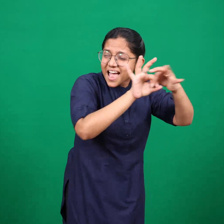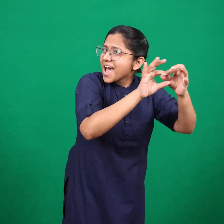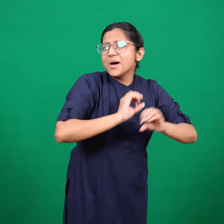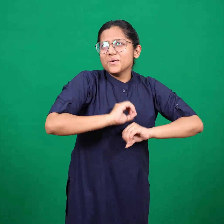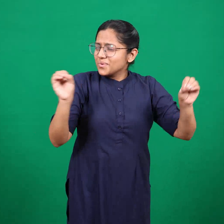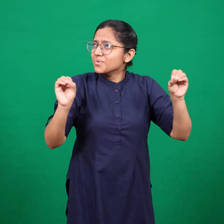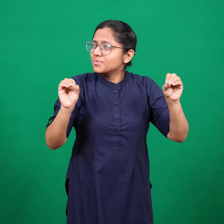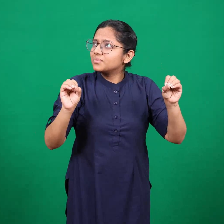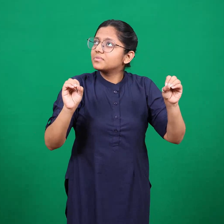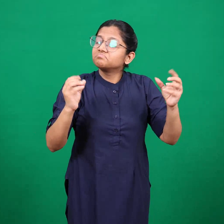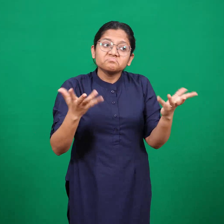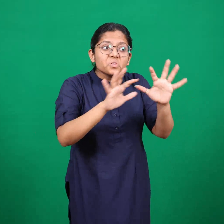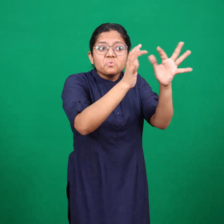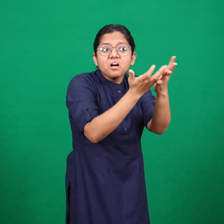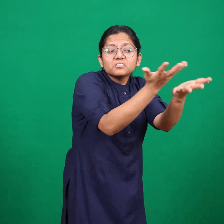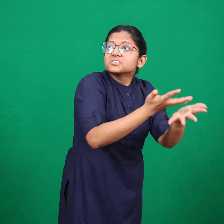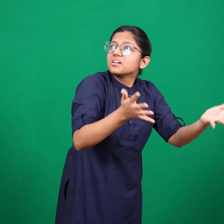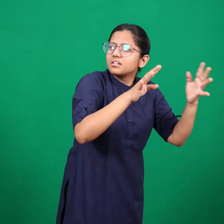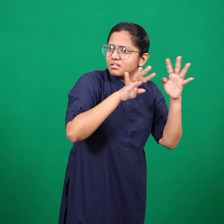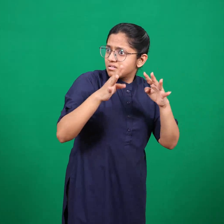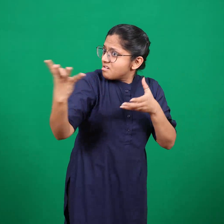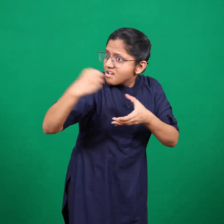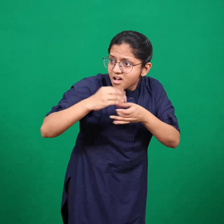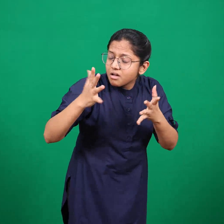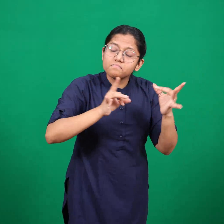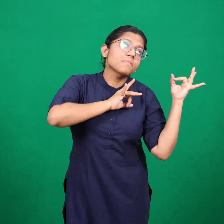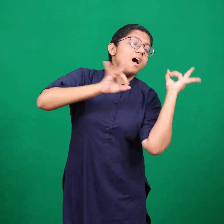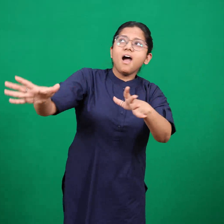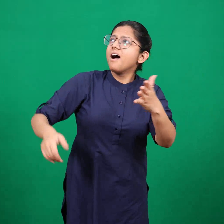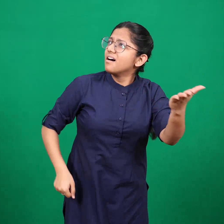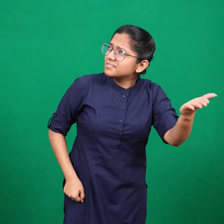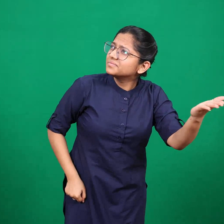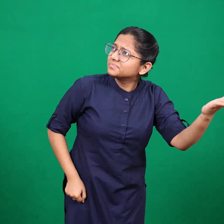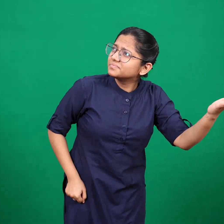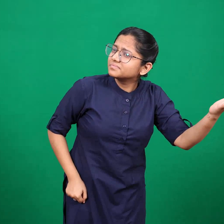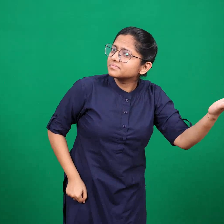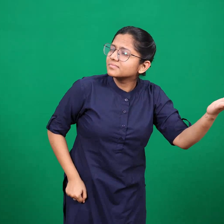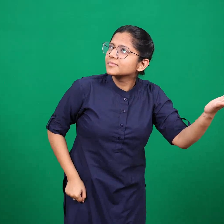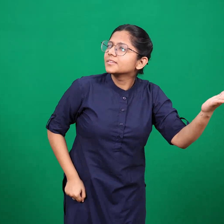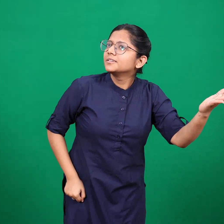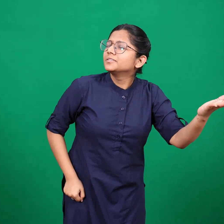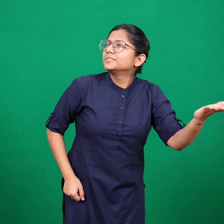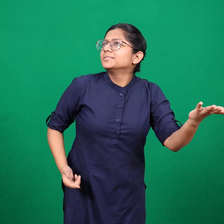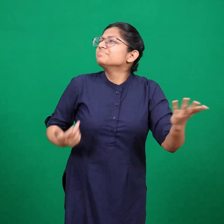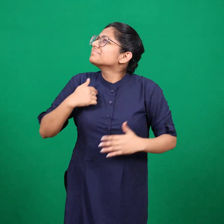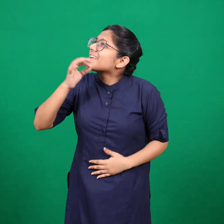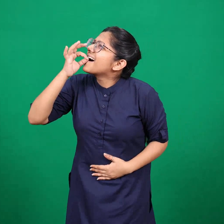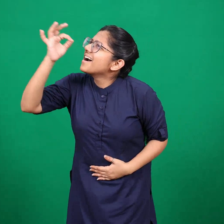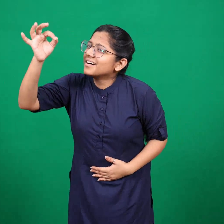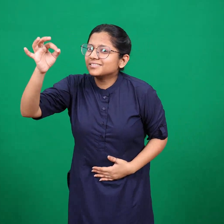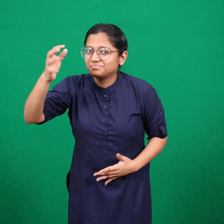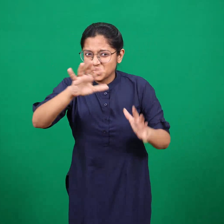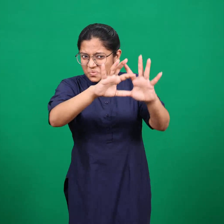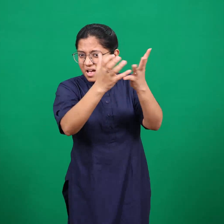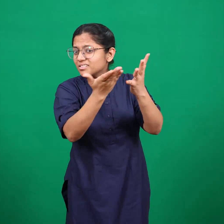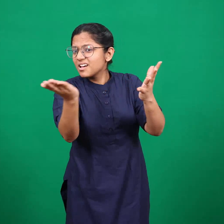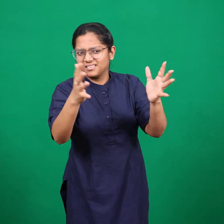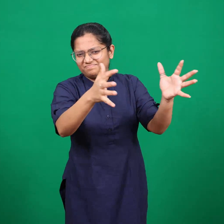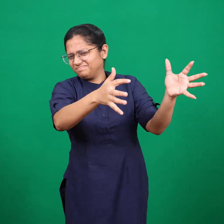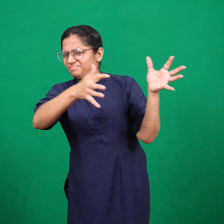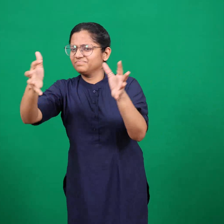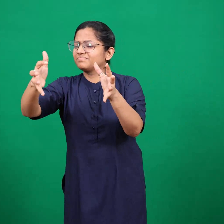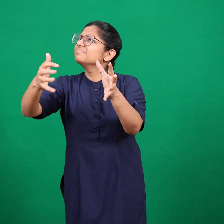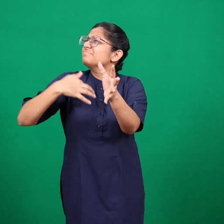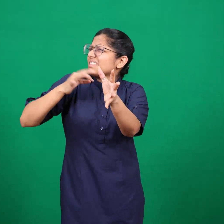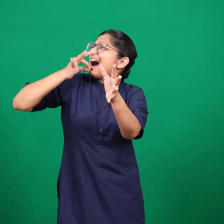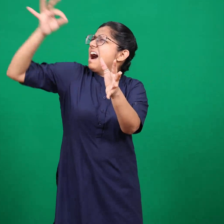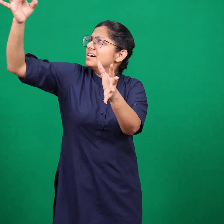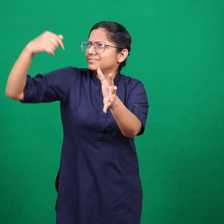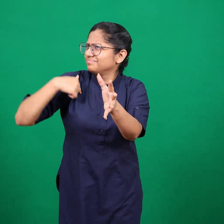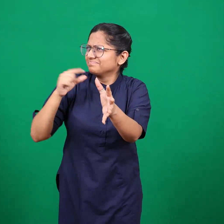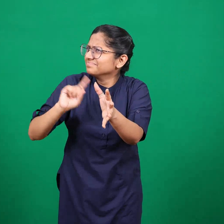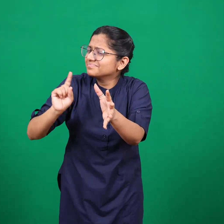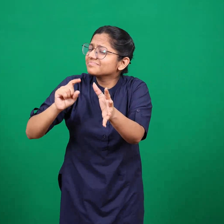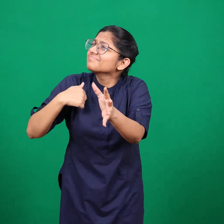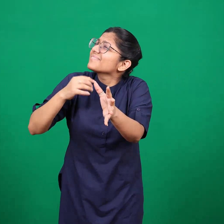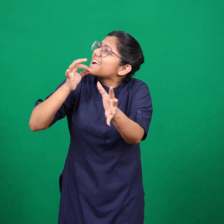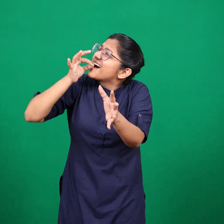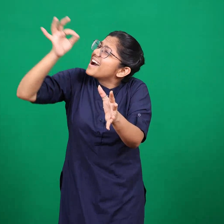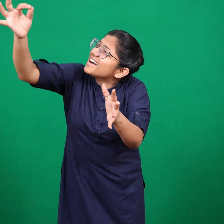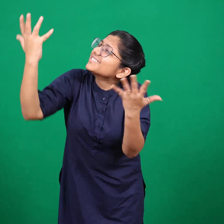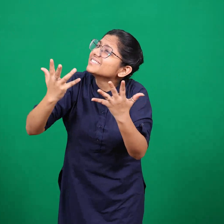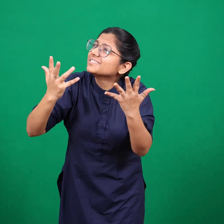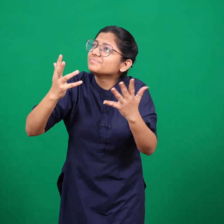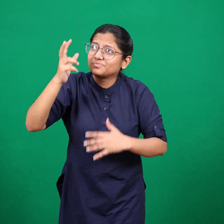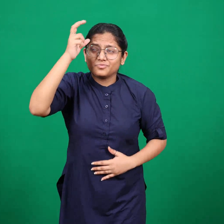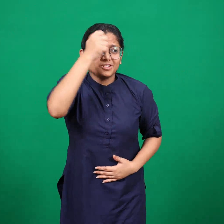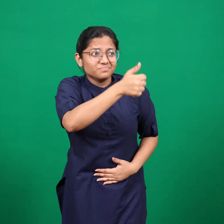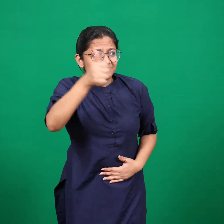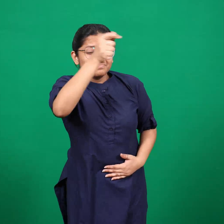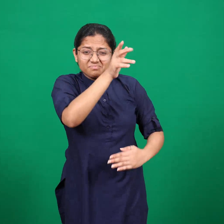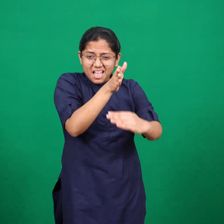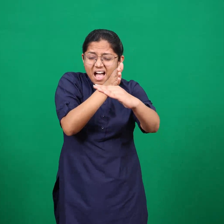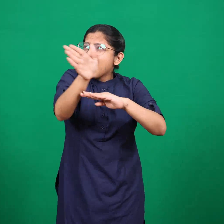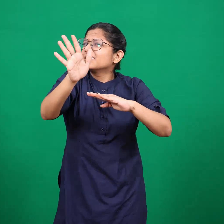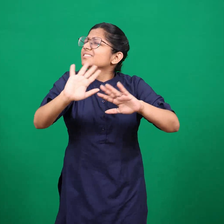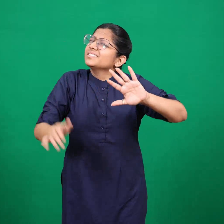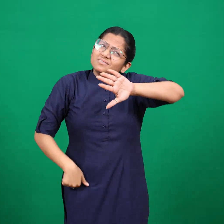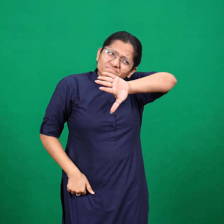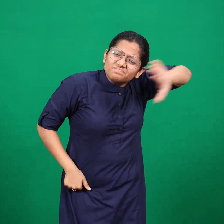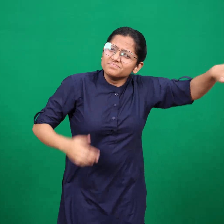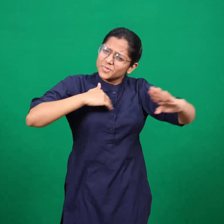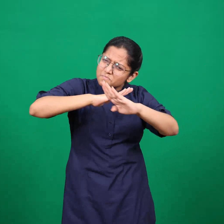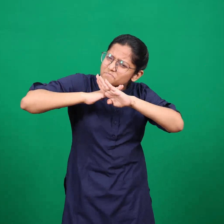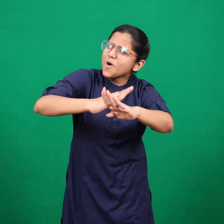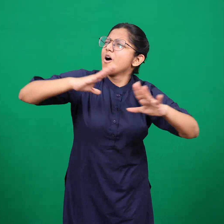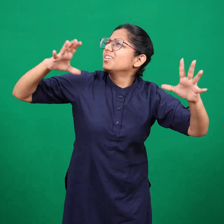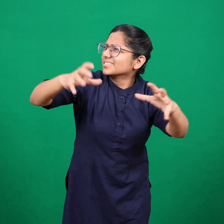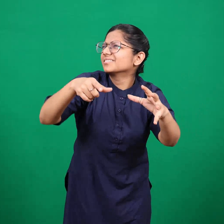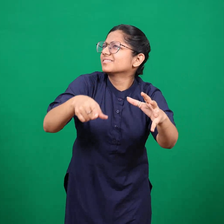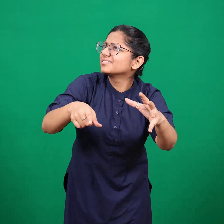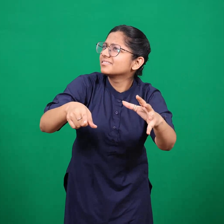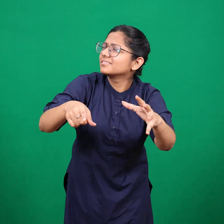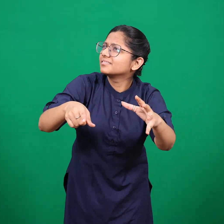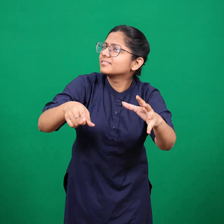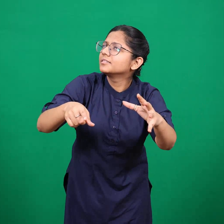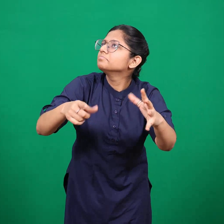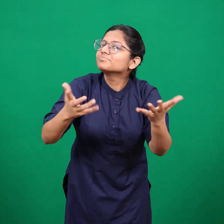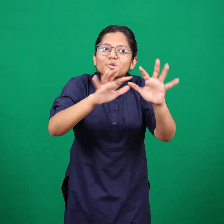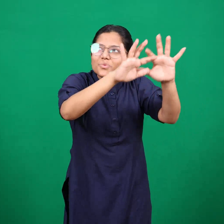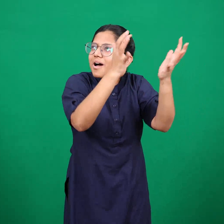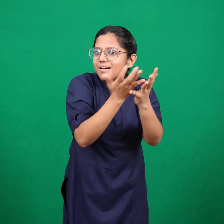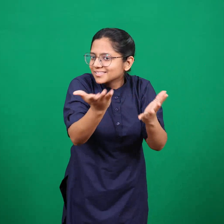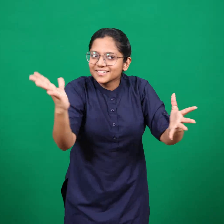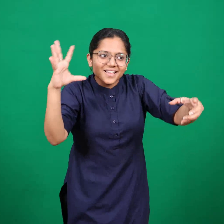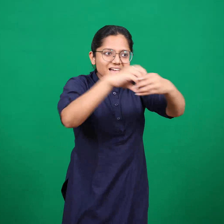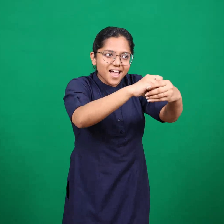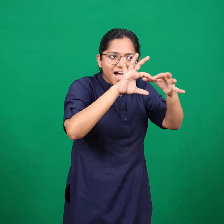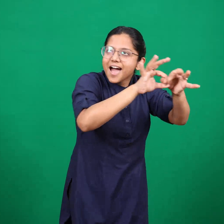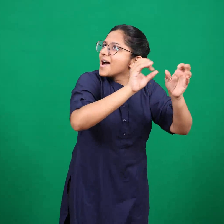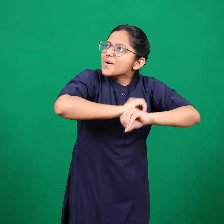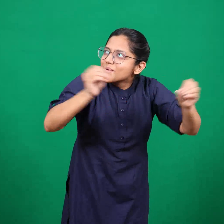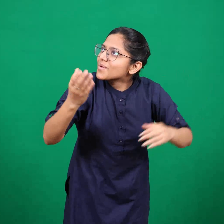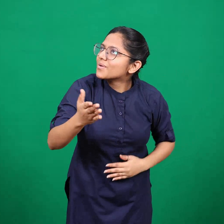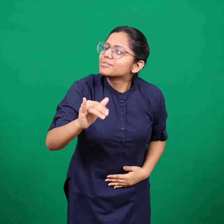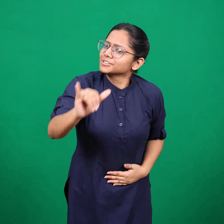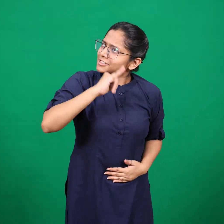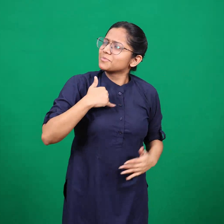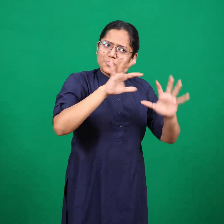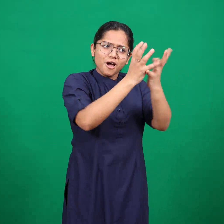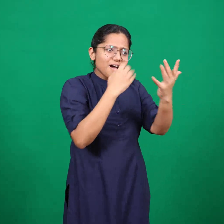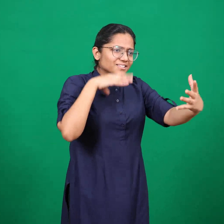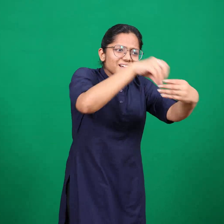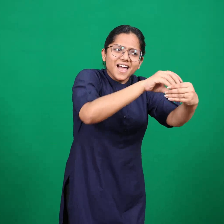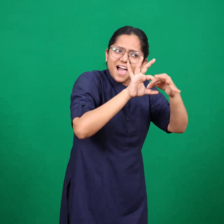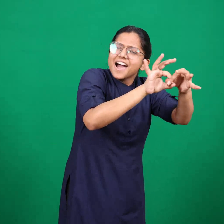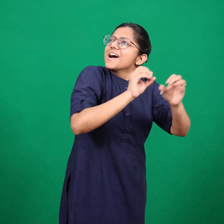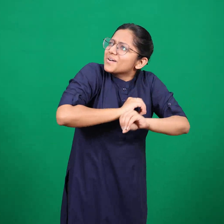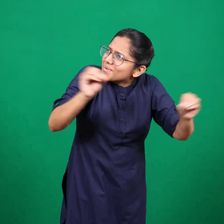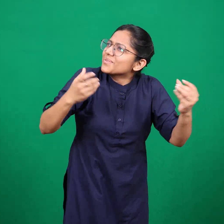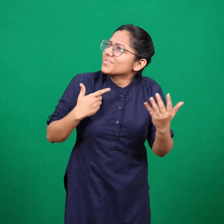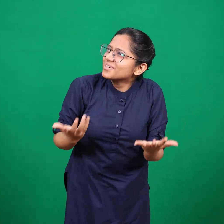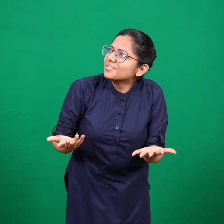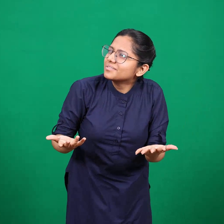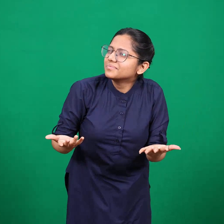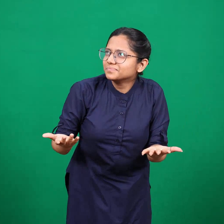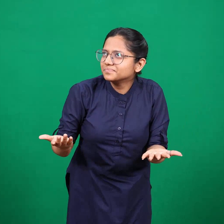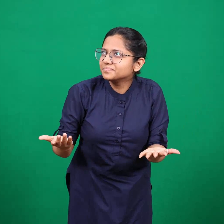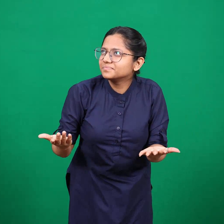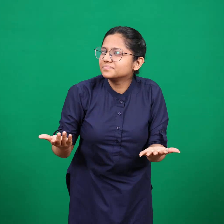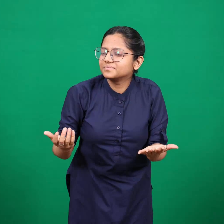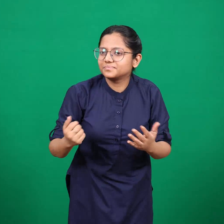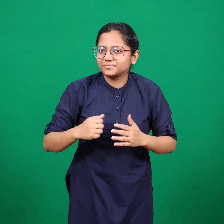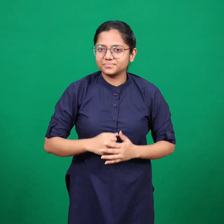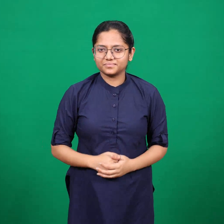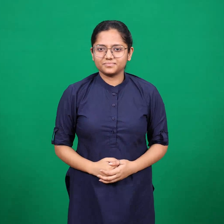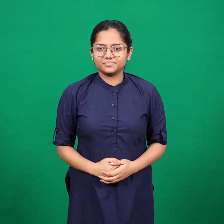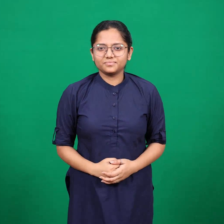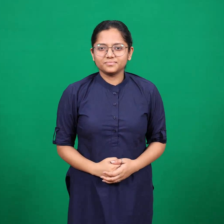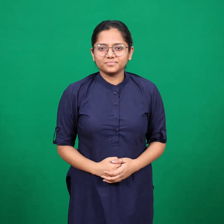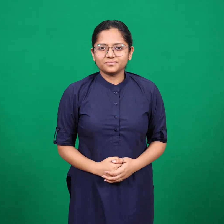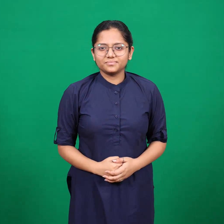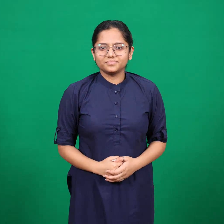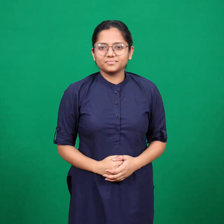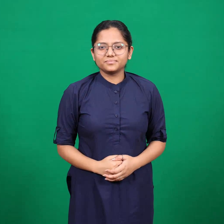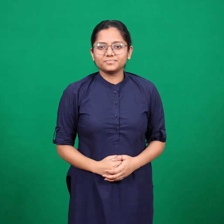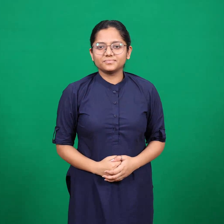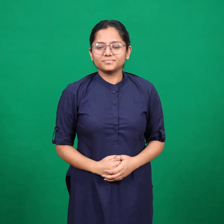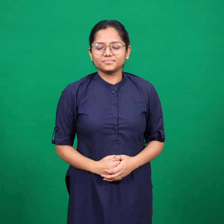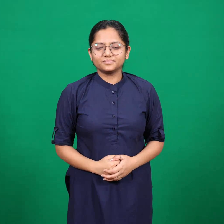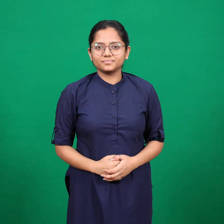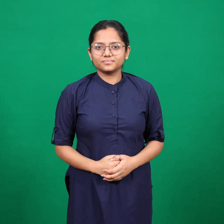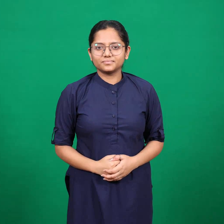I am not asking that You take them out of the world, but that You keep them from the evil one. They are not of the world, just as I am not of the world.